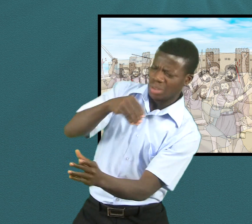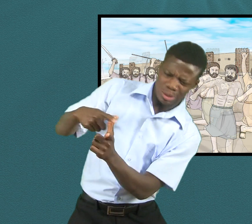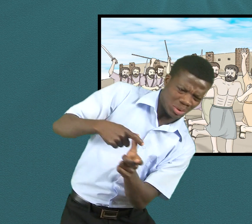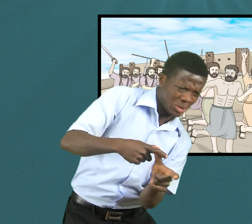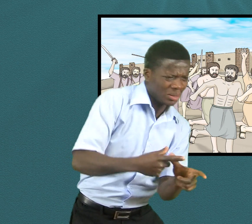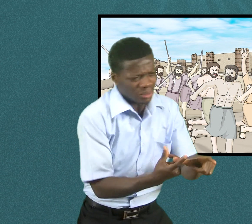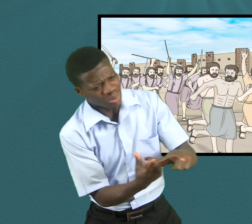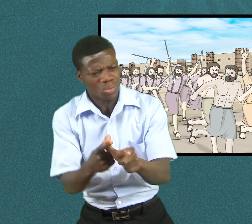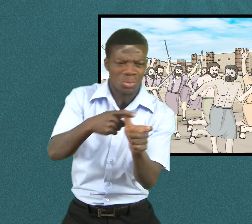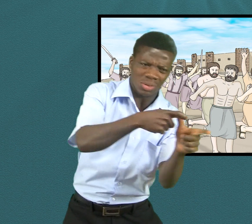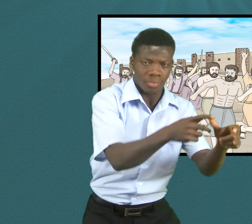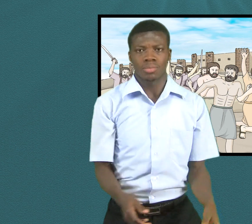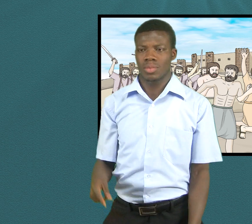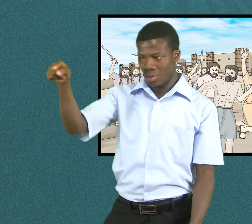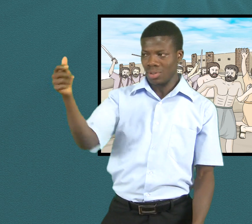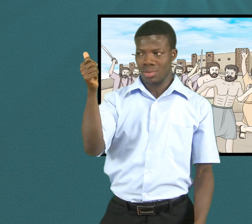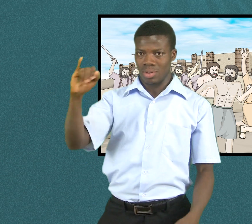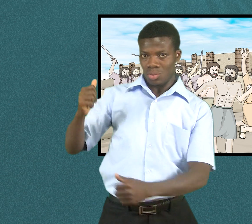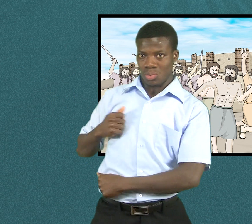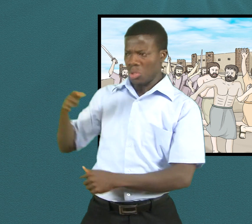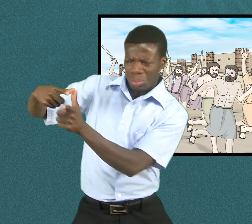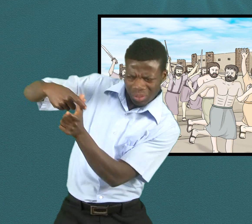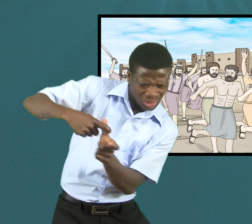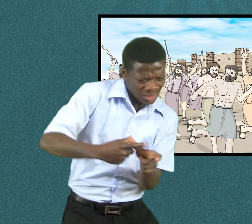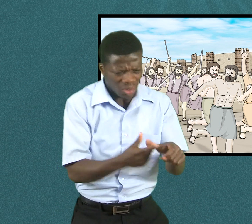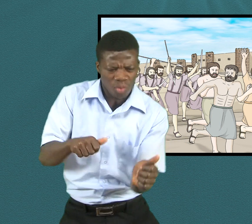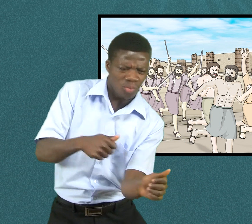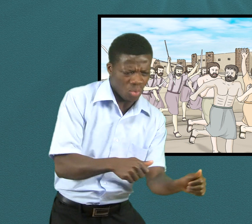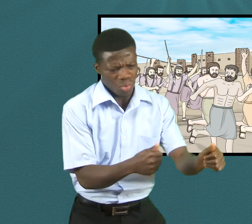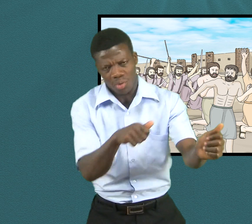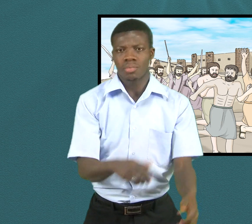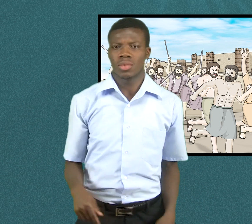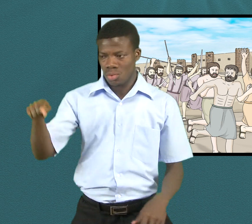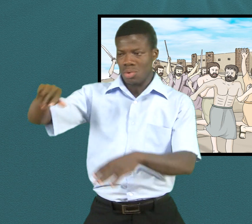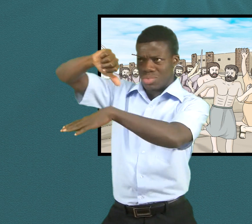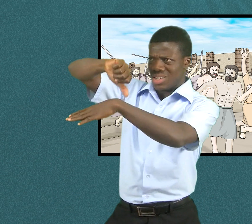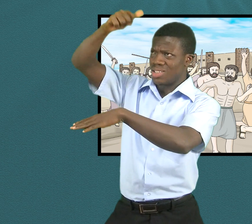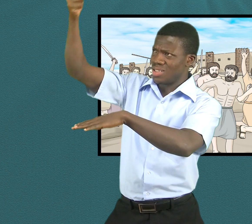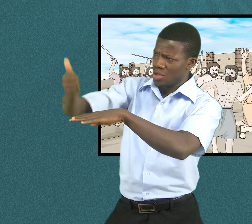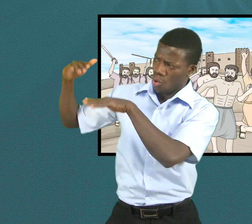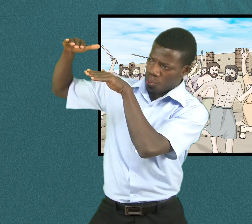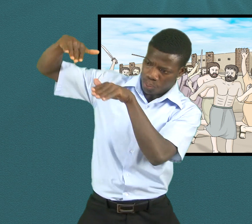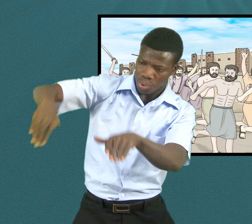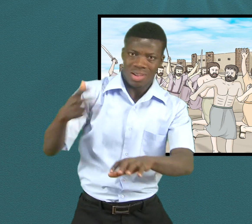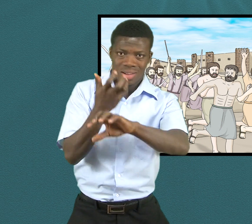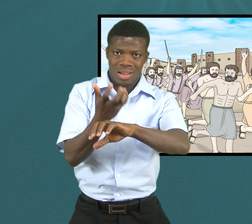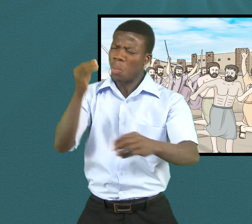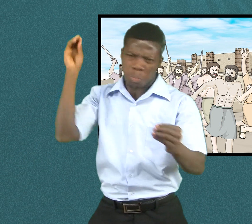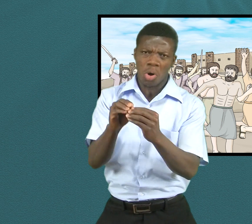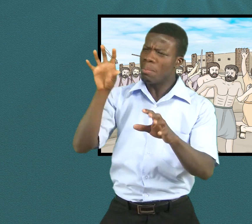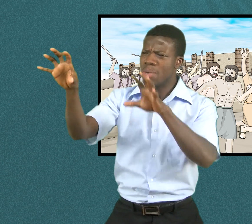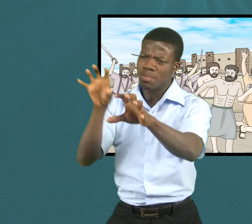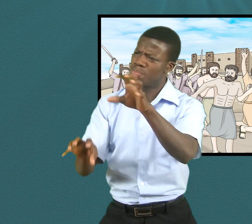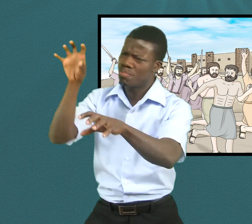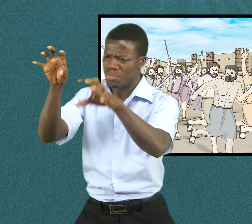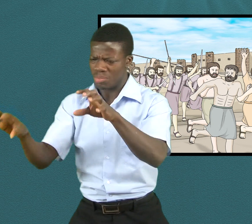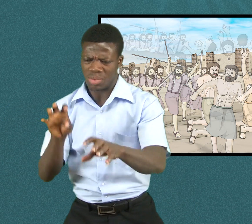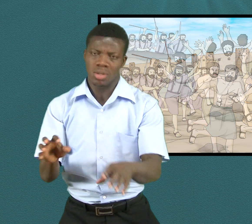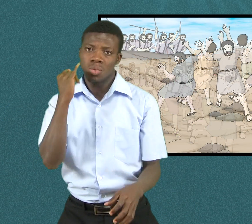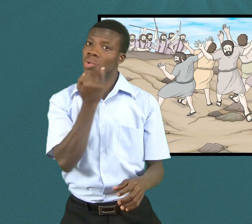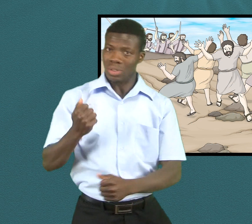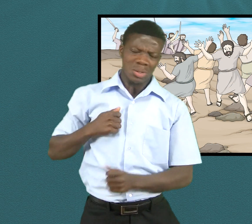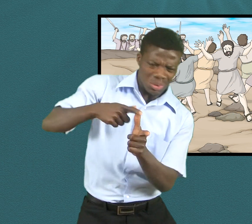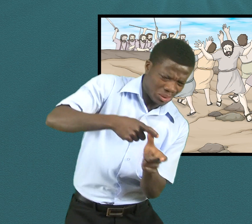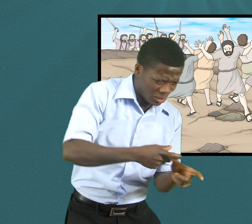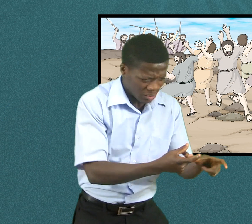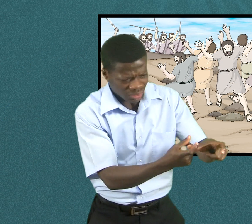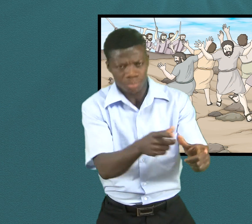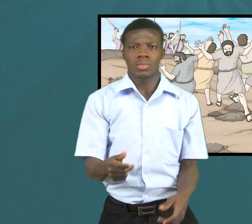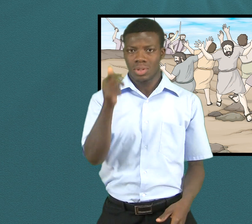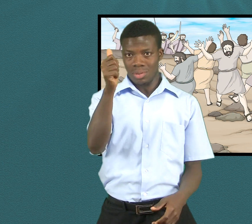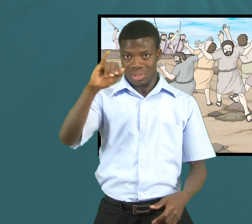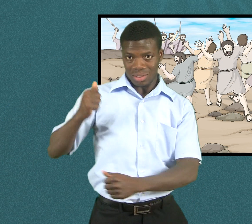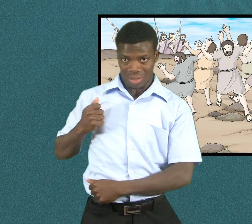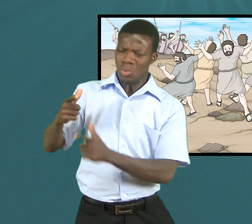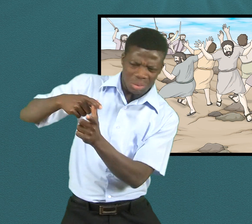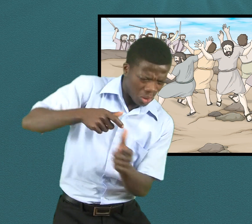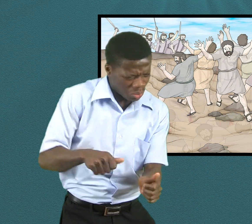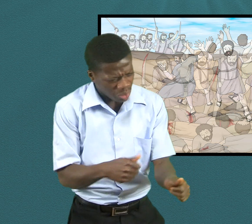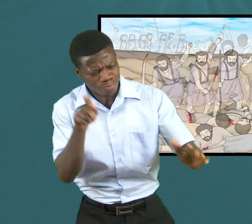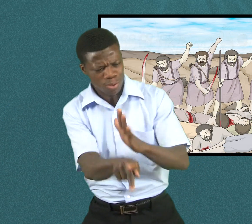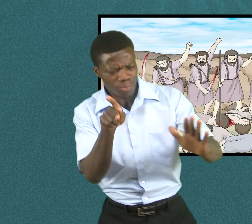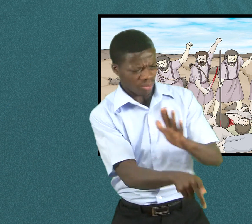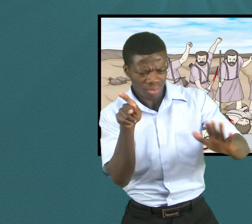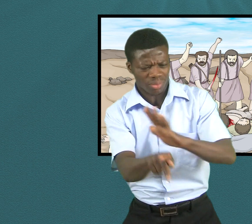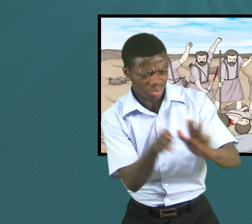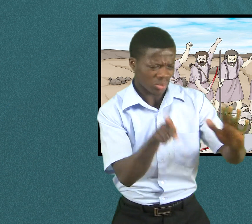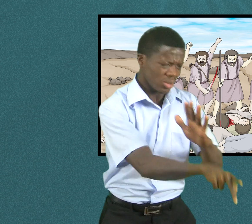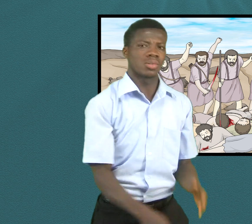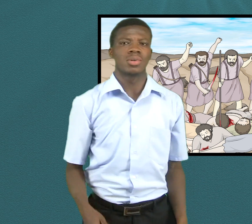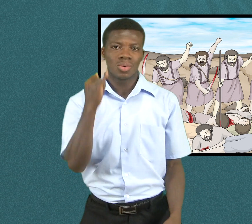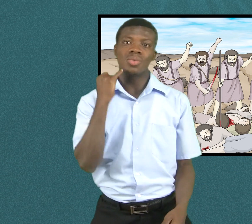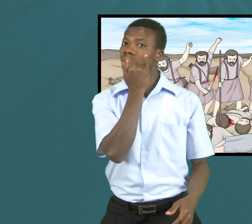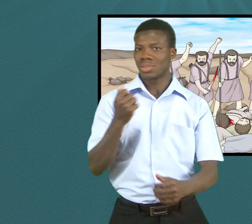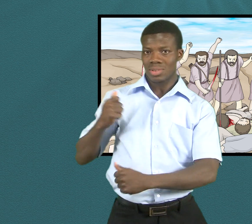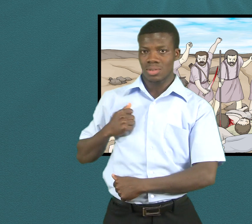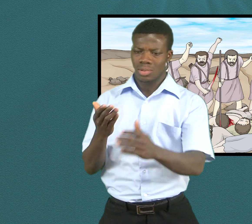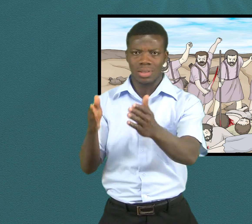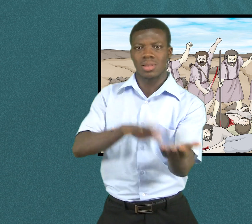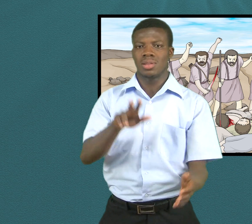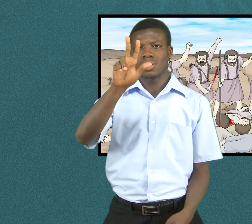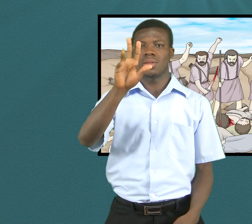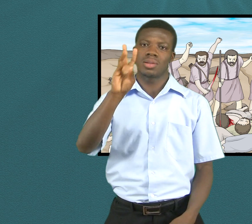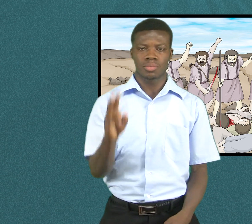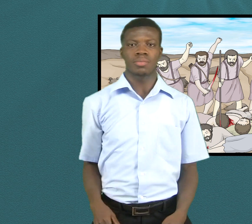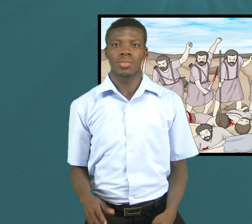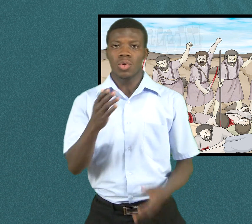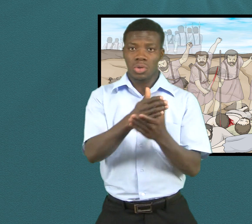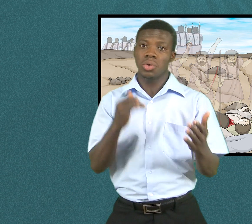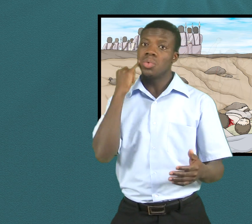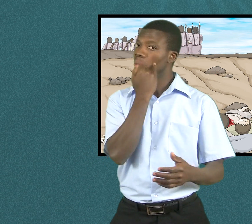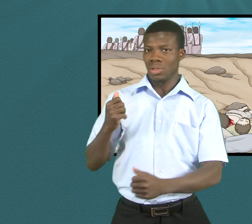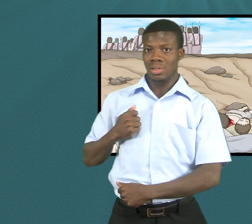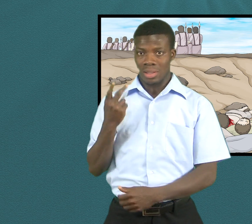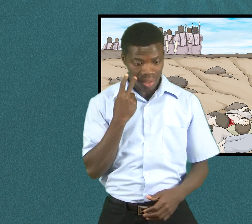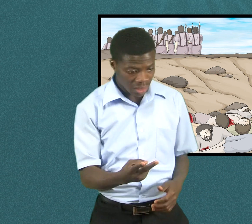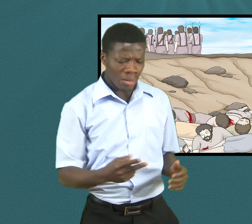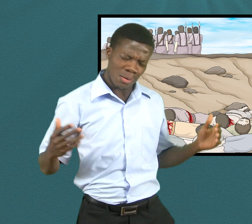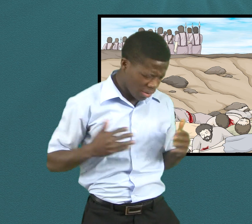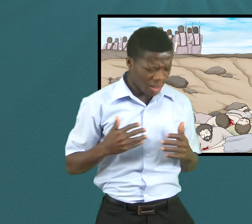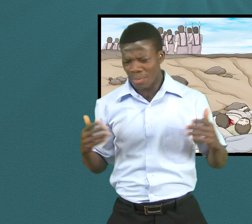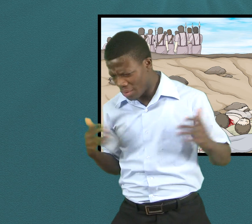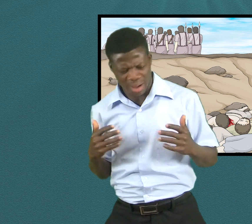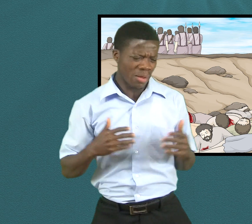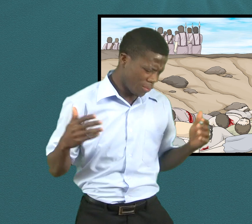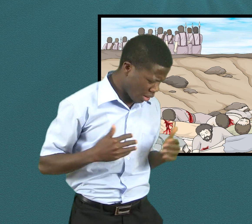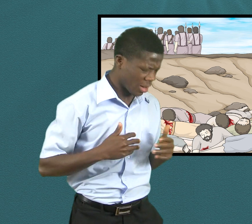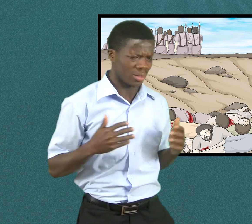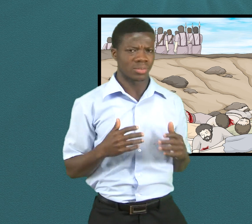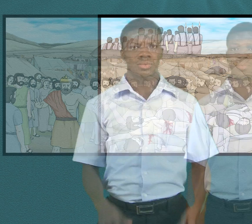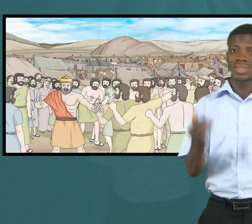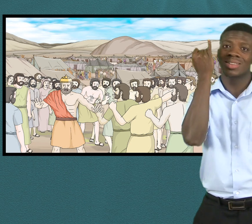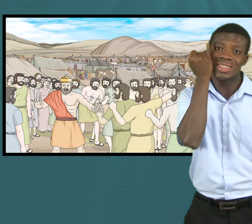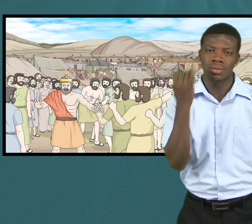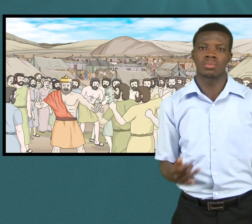And the men of Ai struck down about thirty-six of them, chasing them from the gate as far as the quarries and striking them down on the slopes.